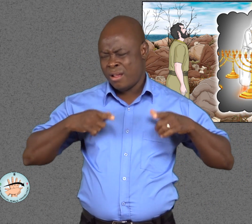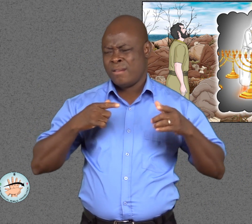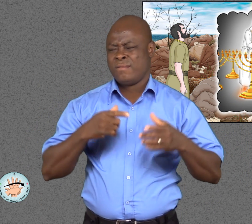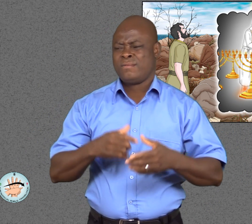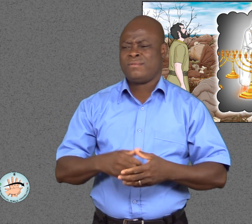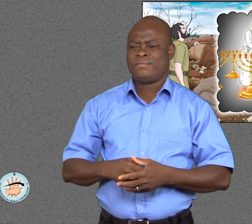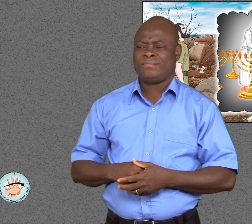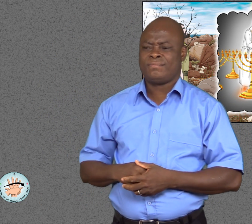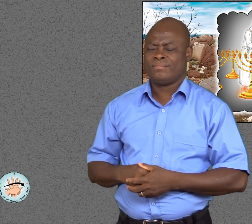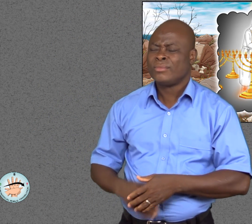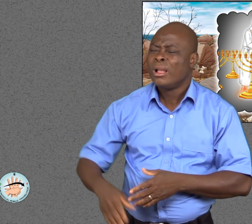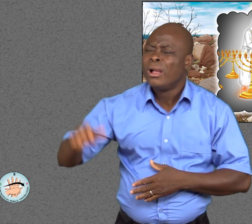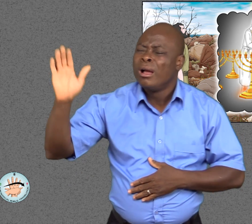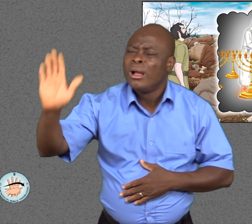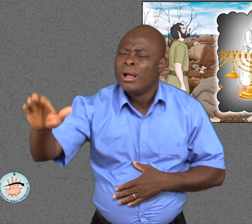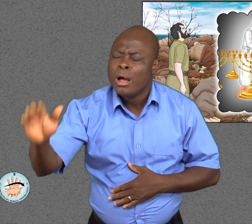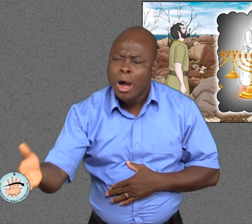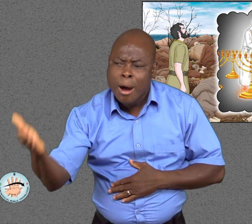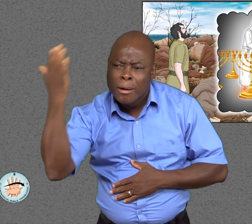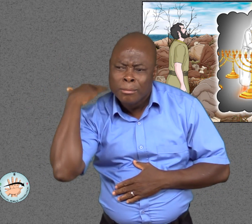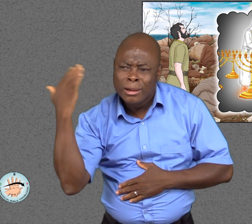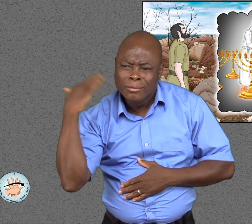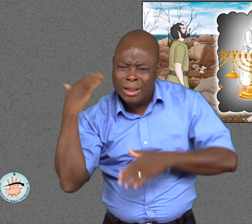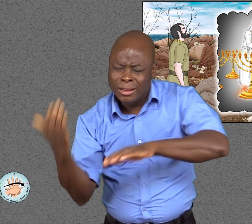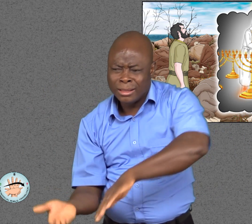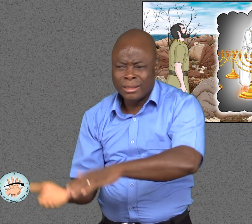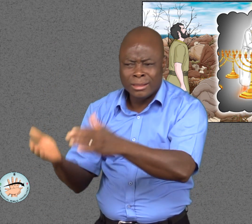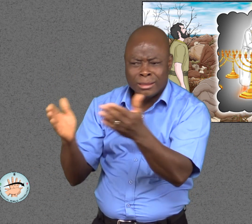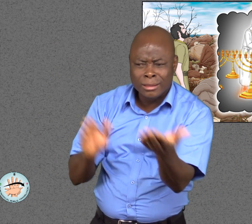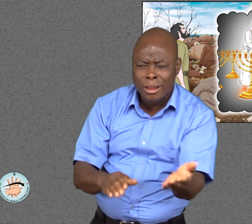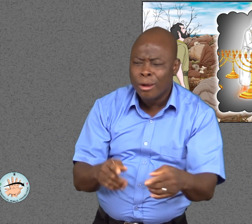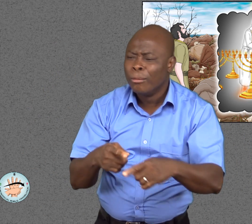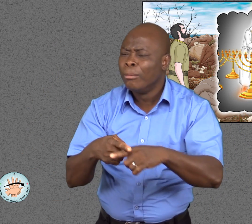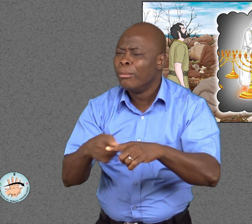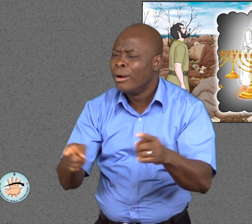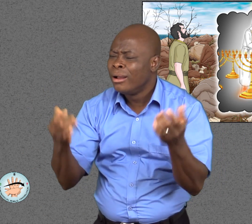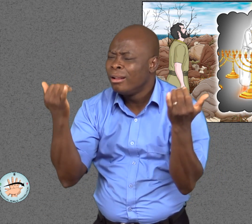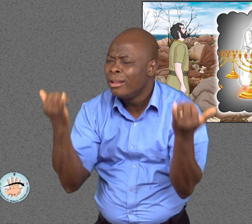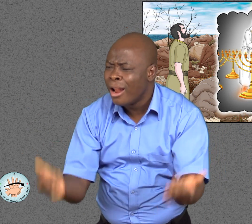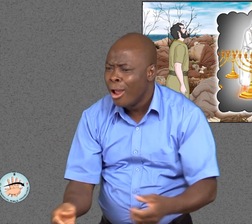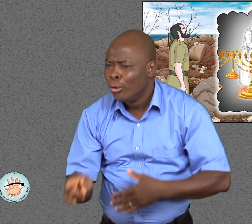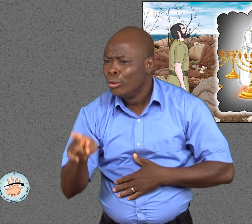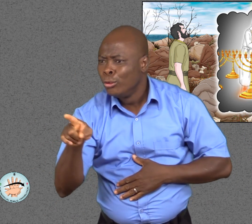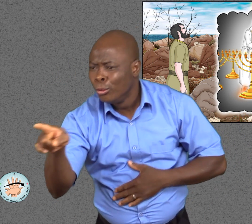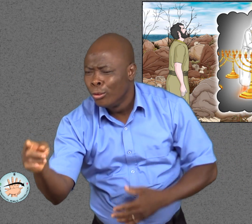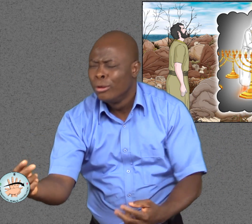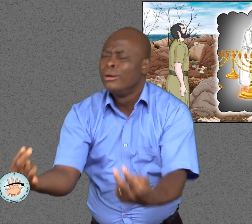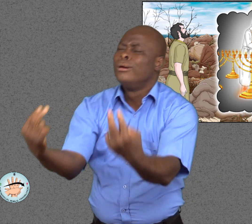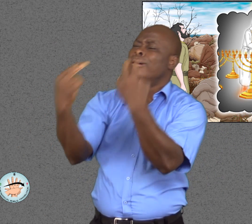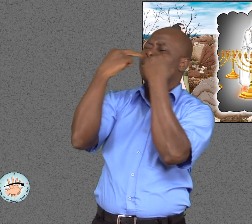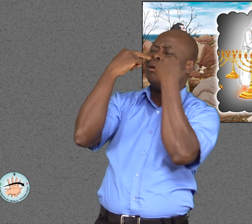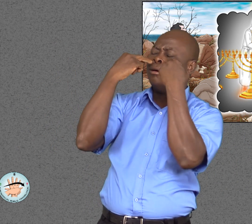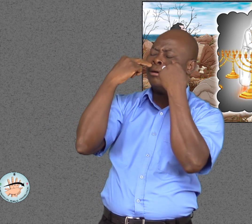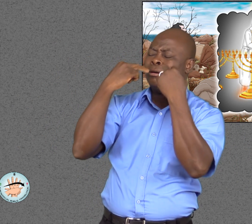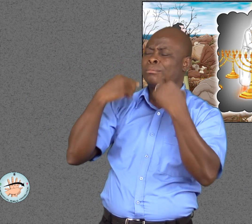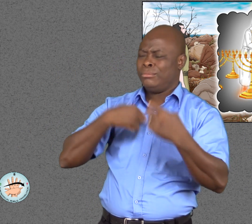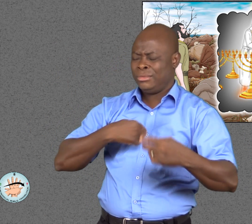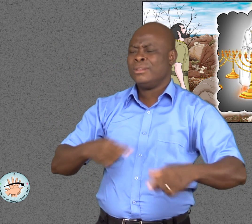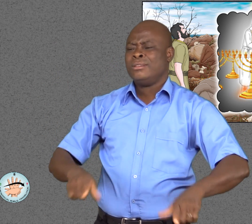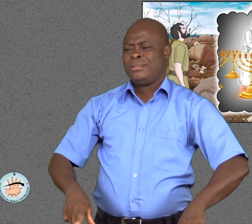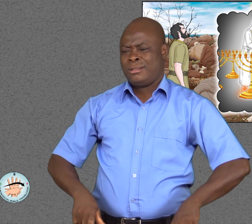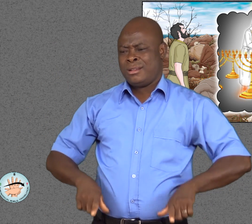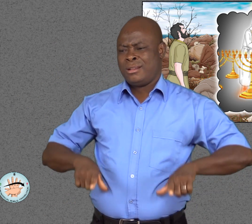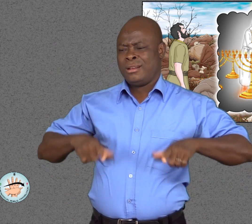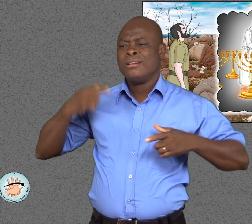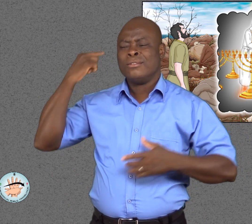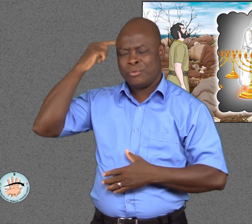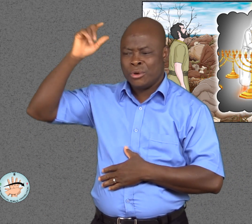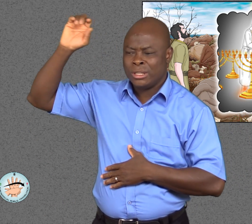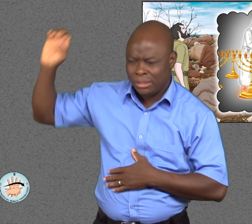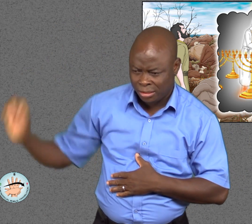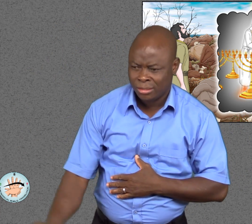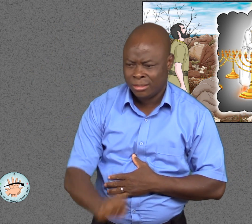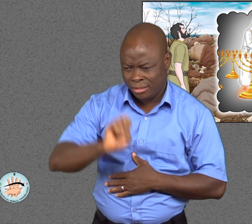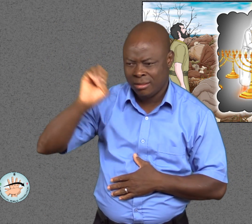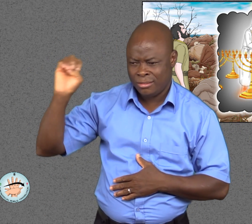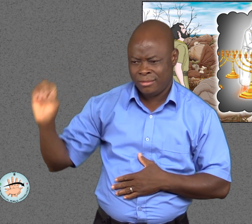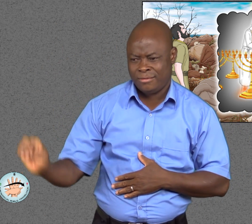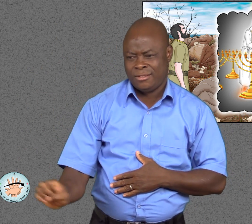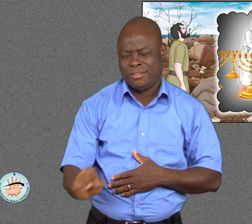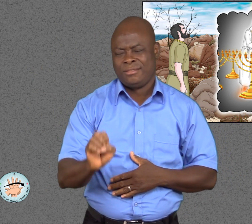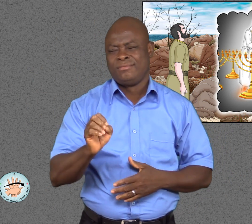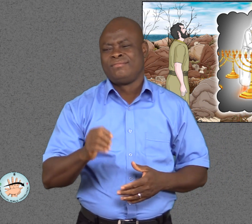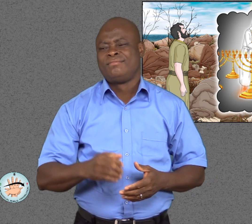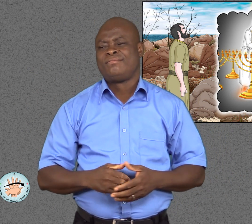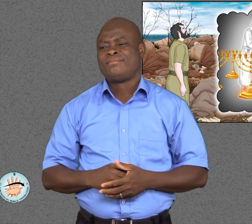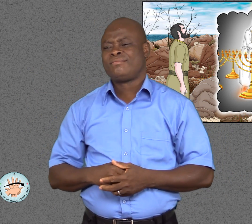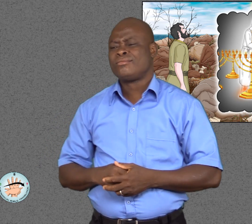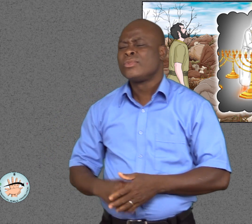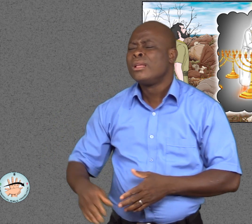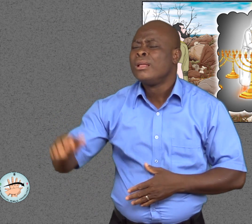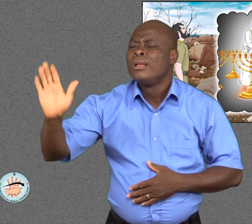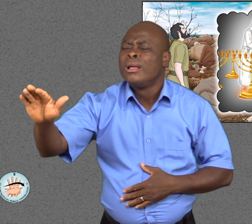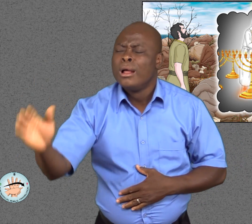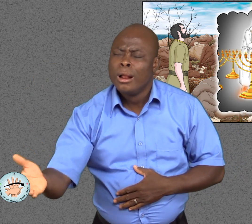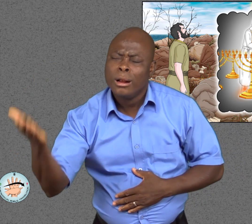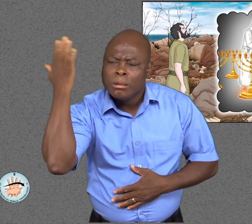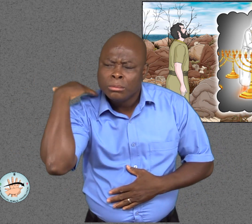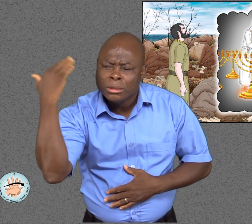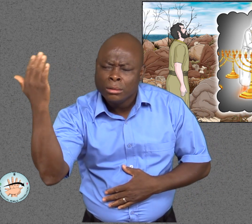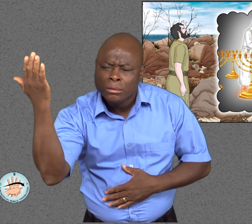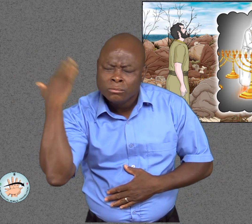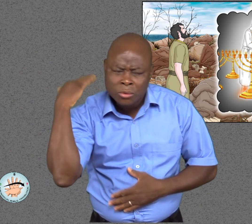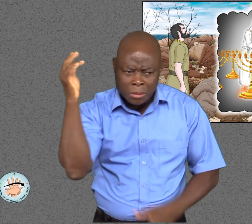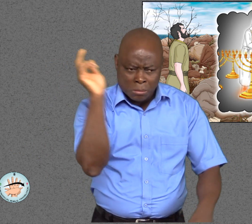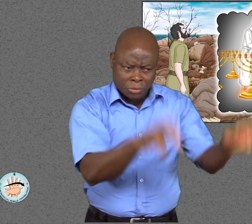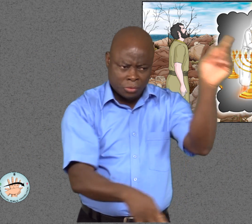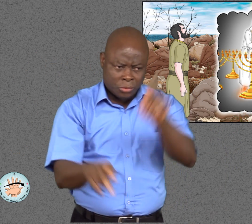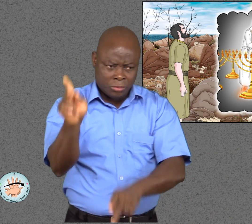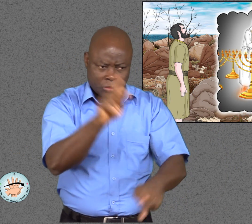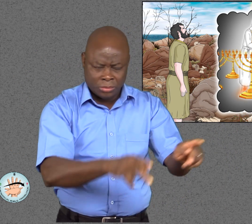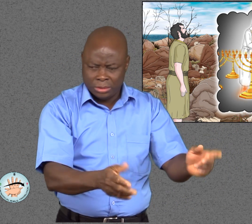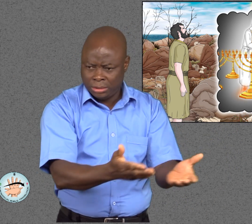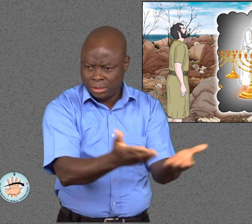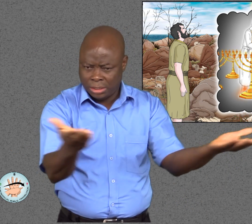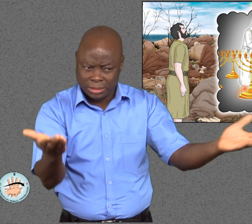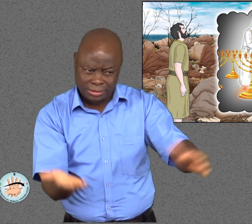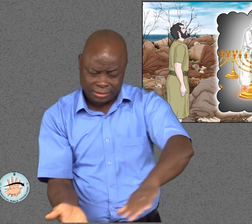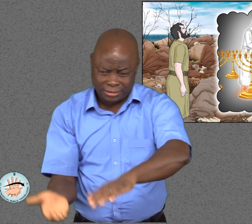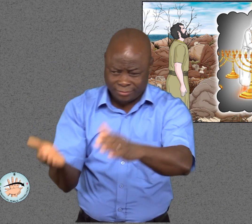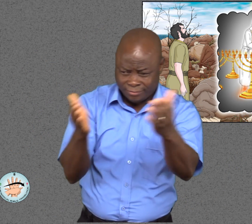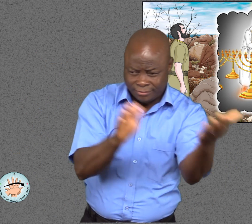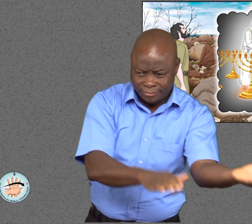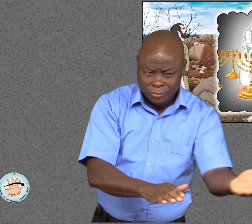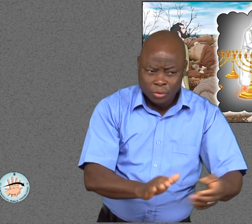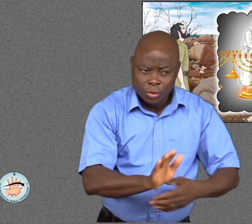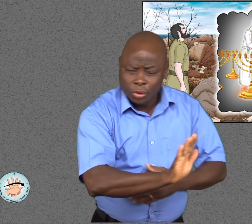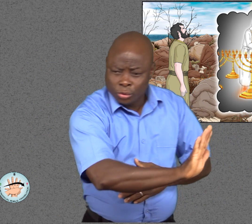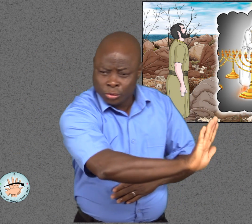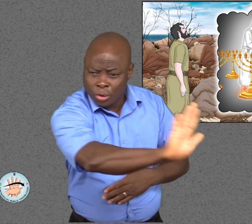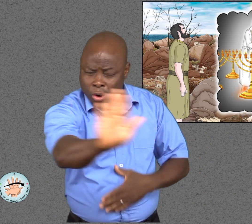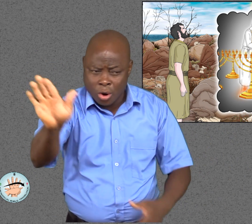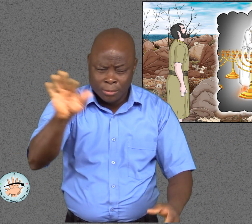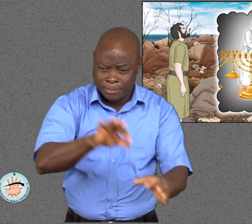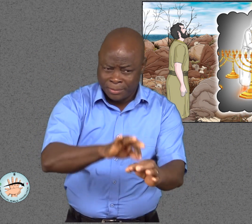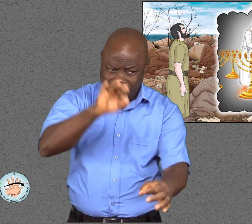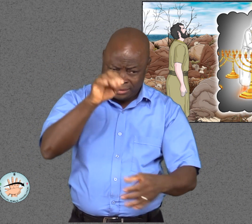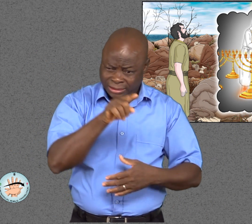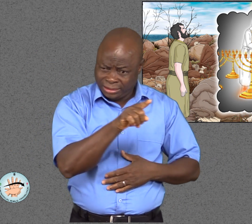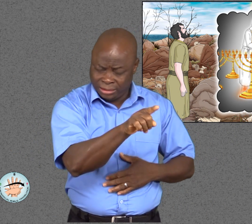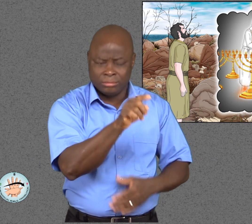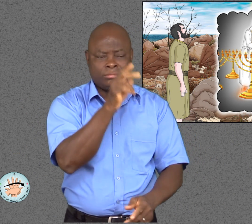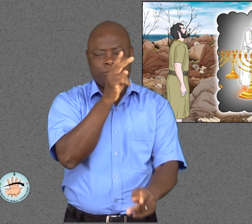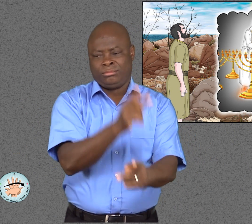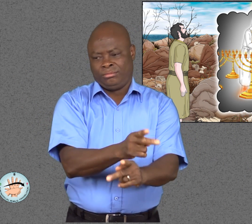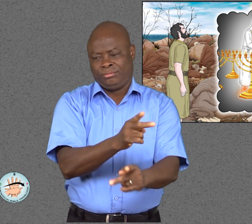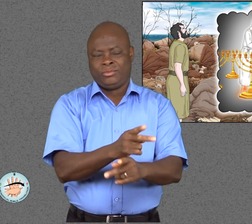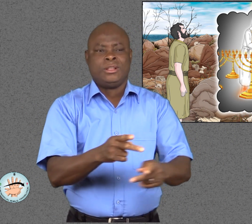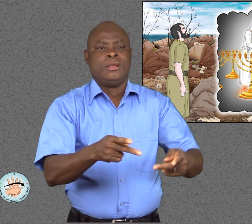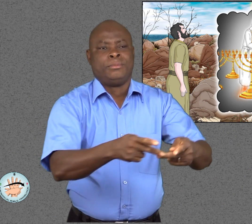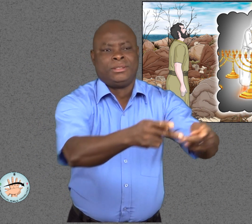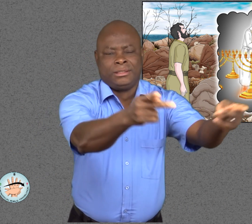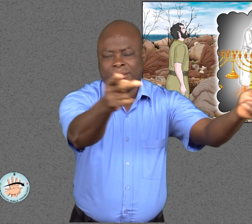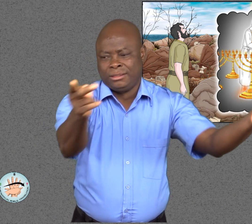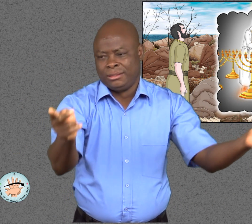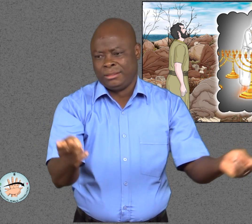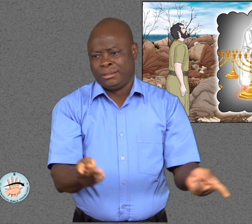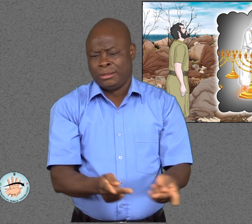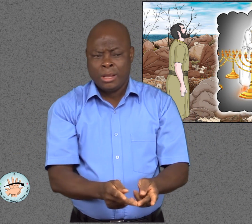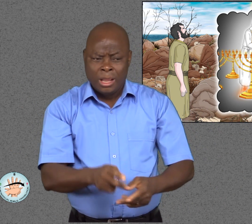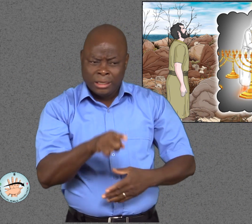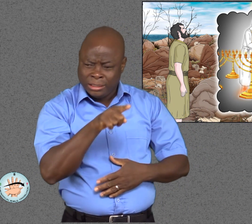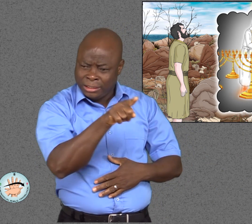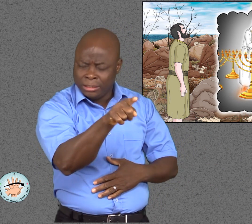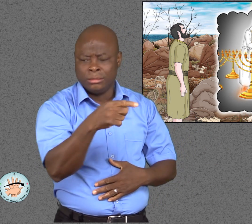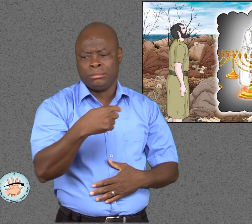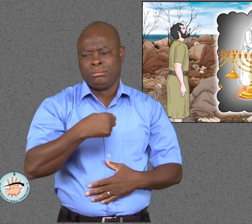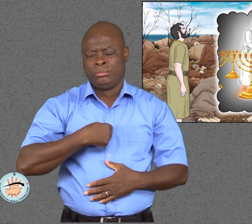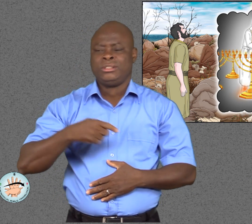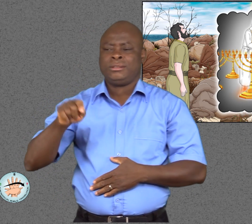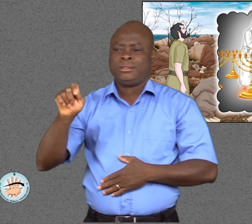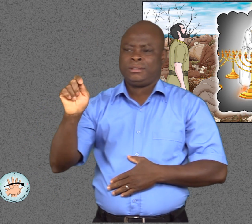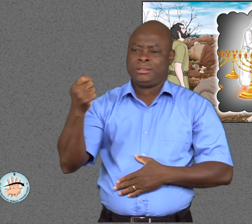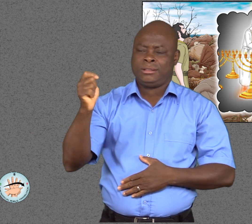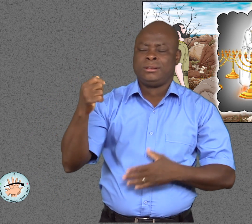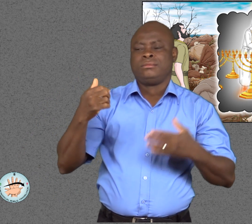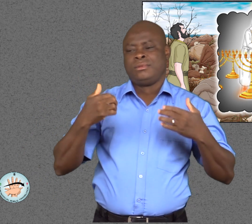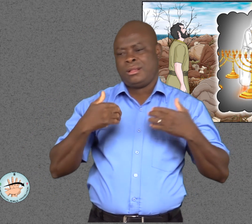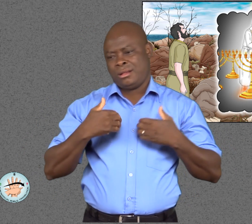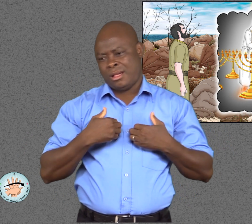I was dead, and behold, now I am alive forever and ever!